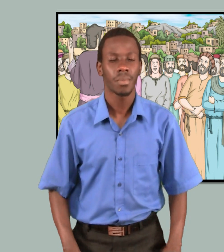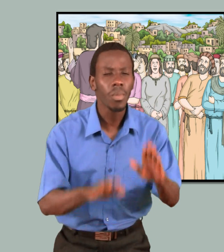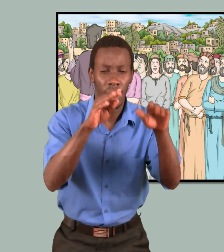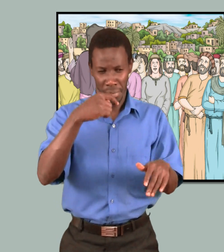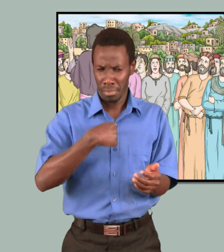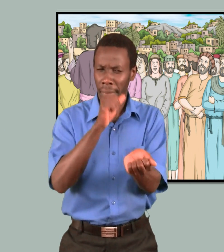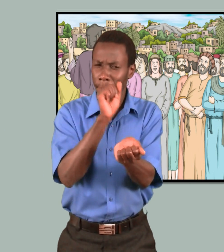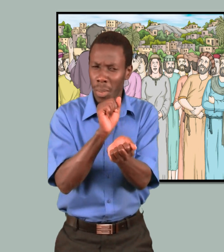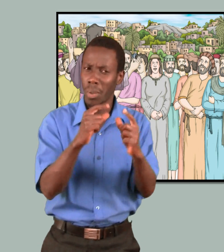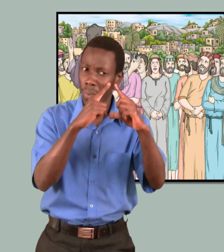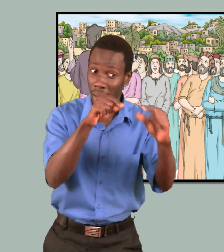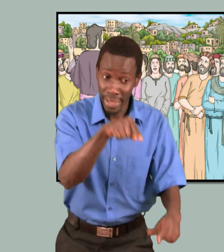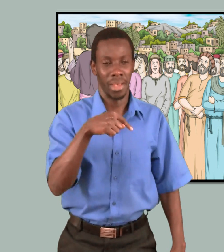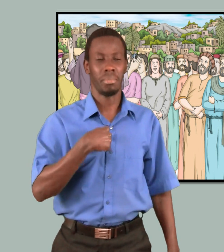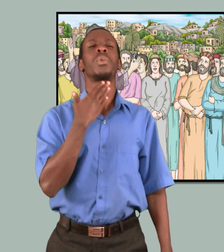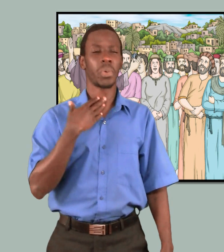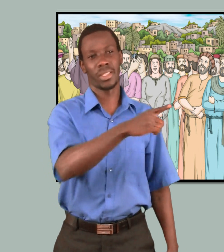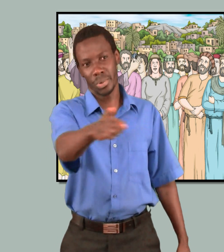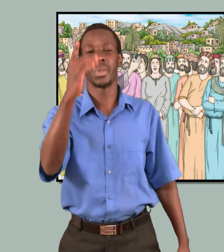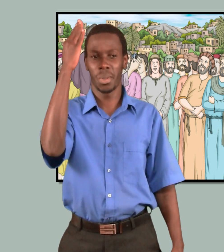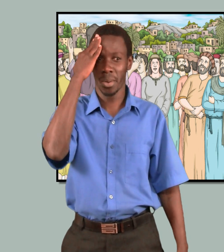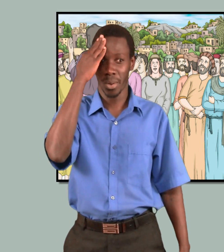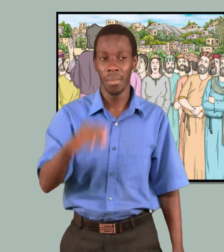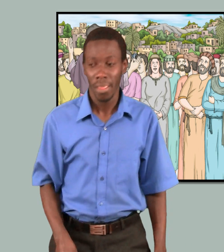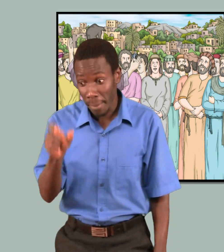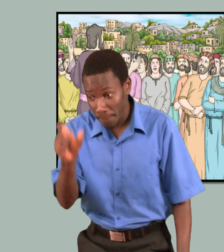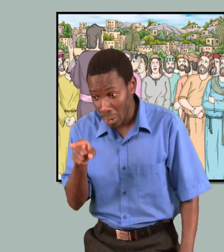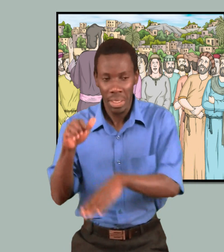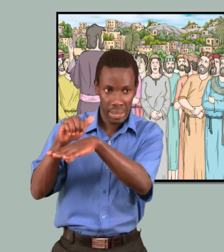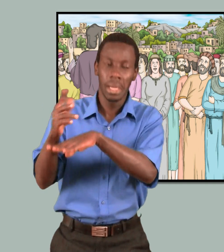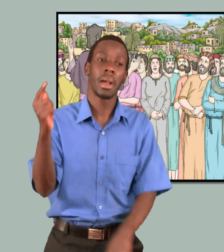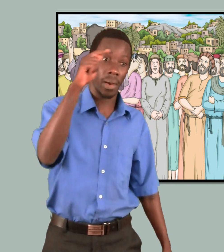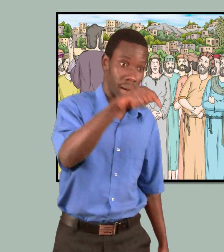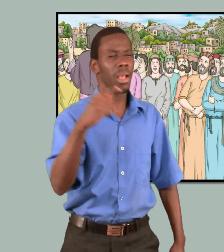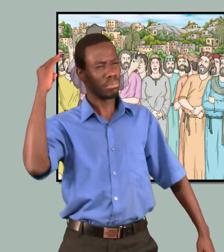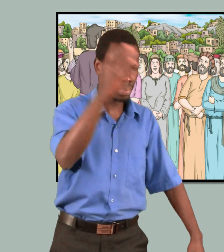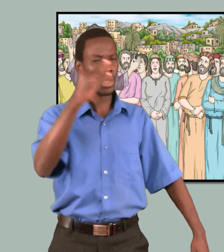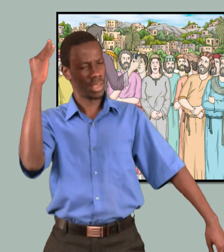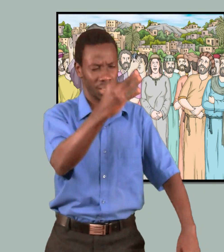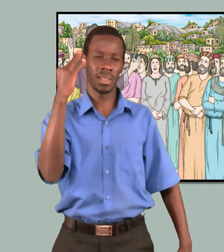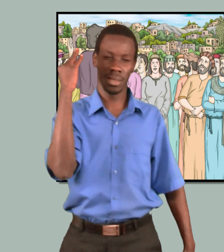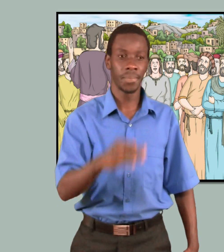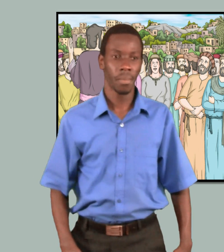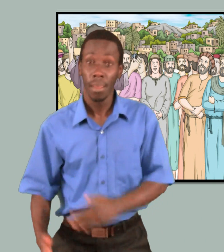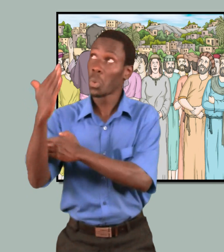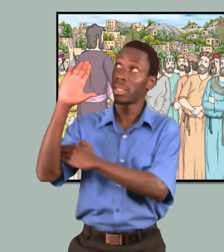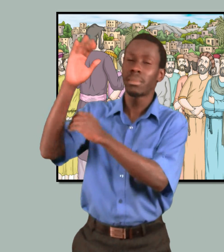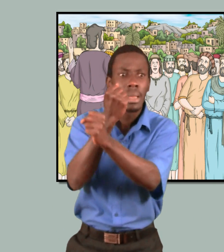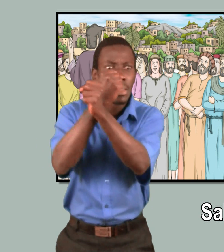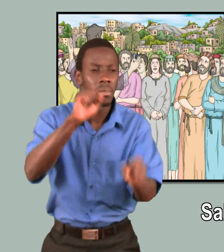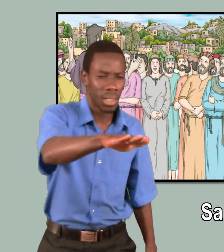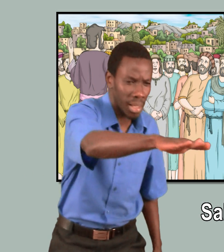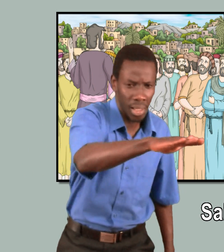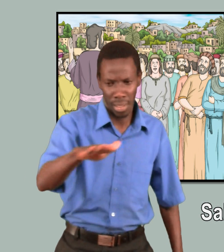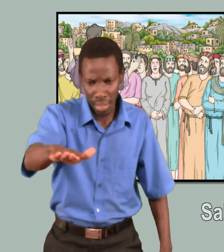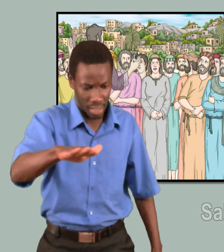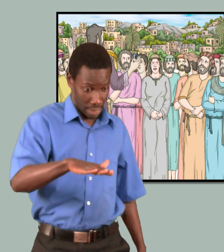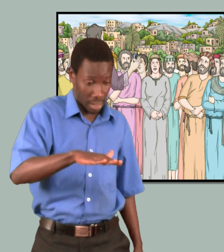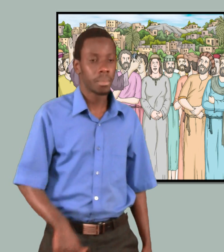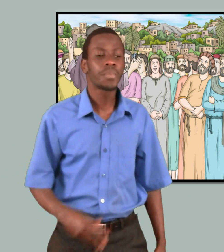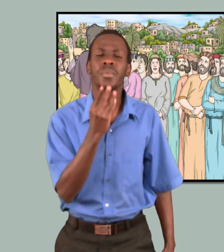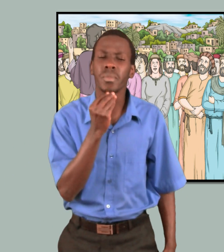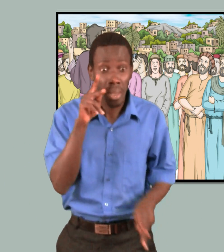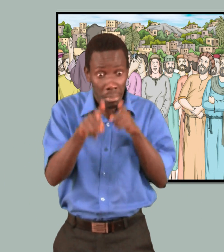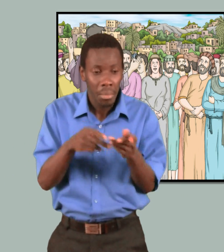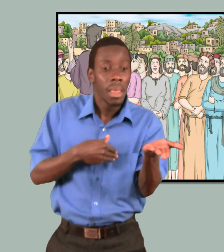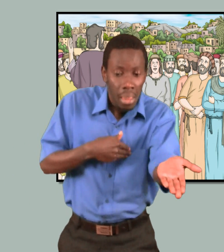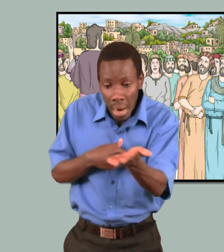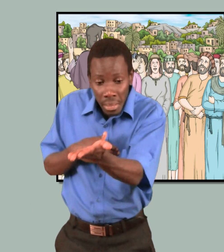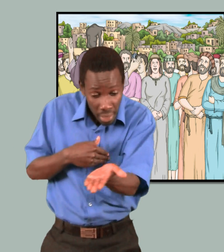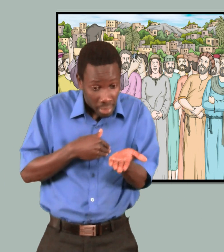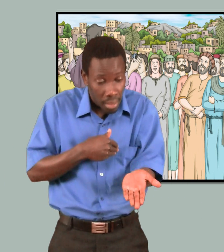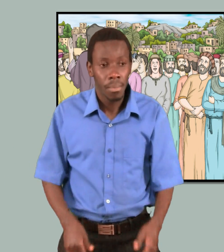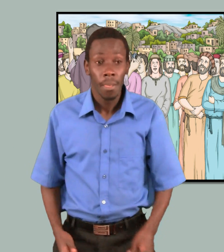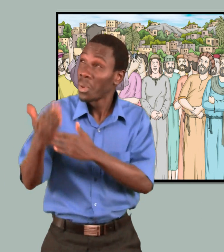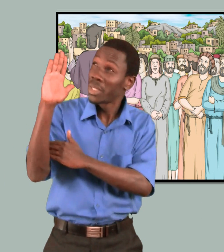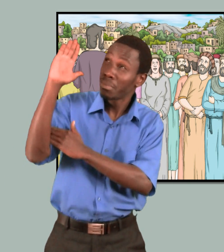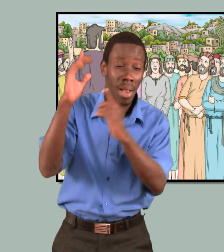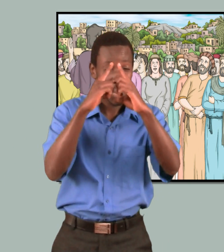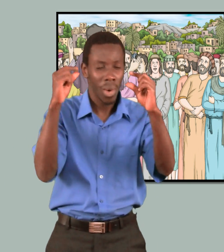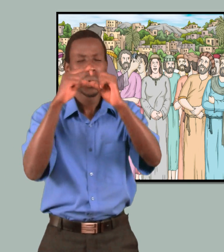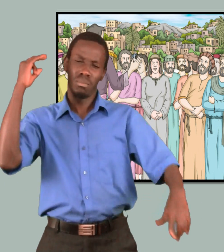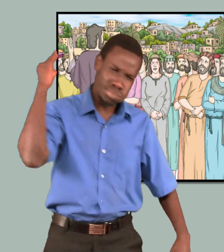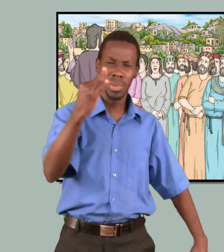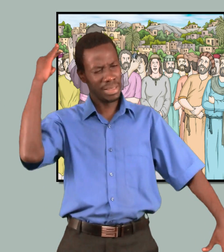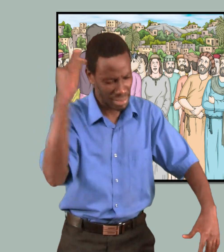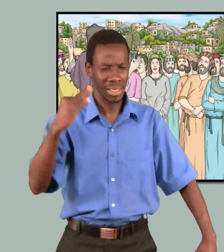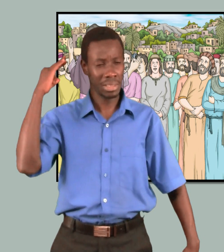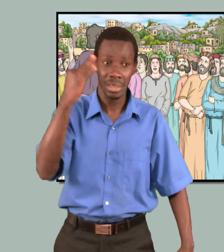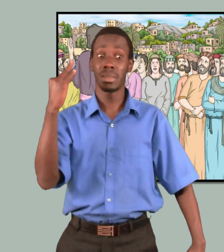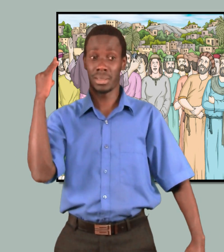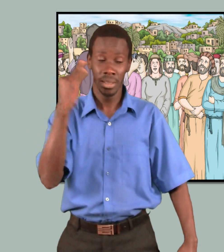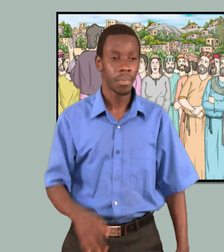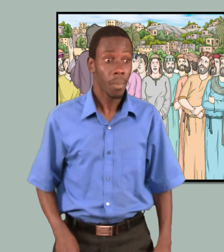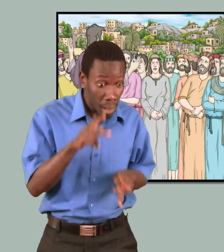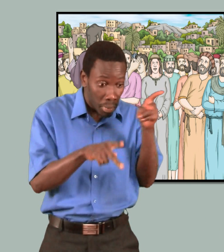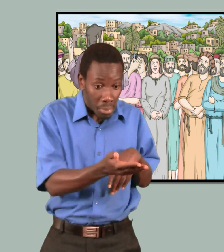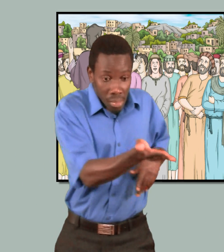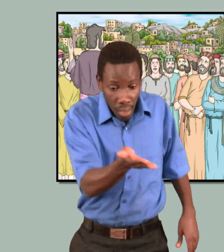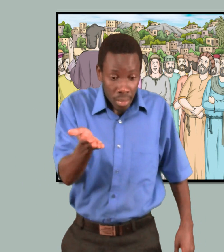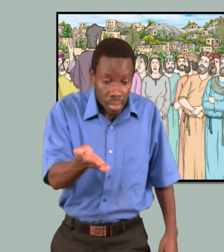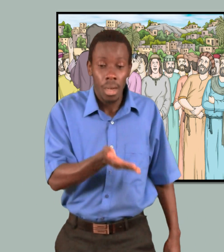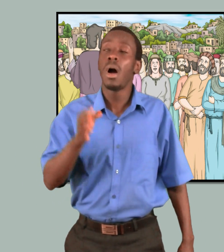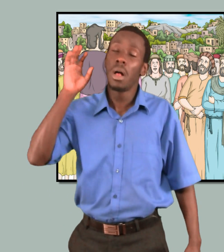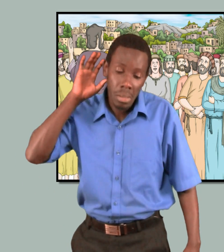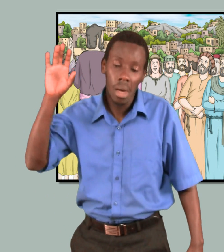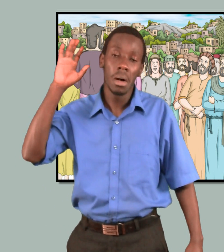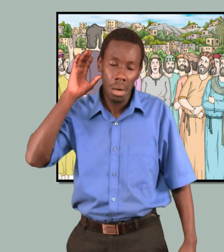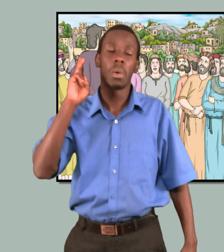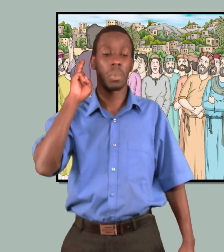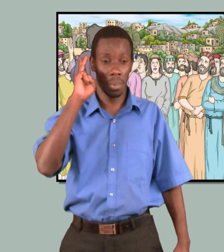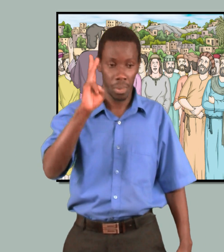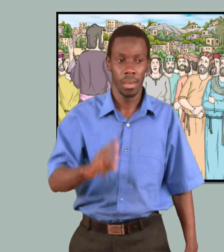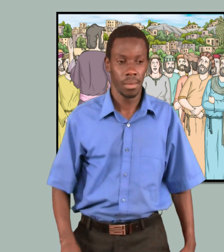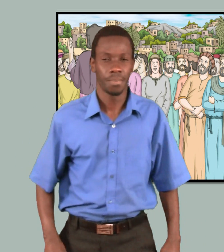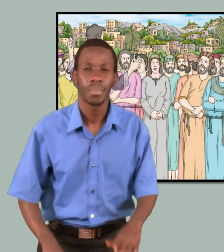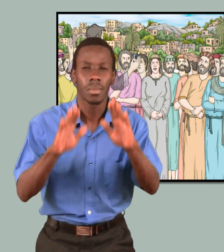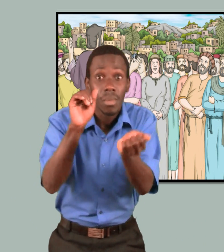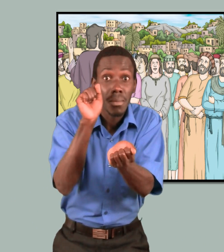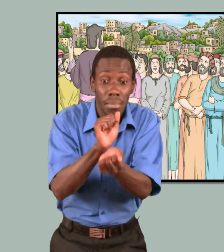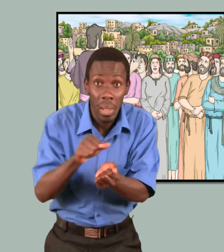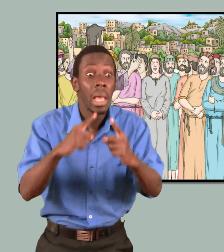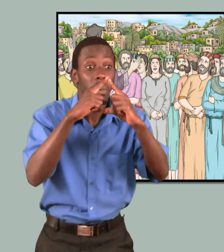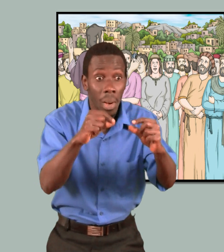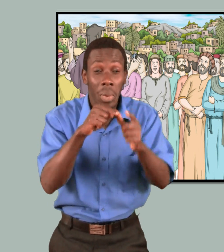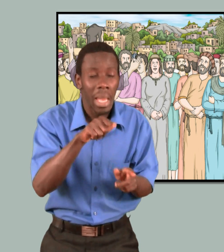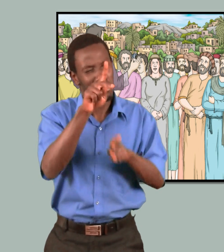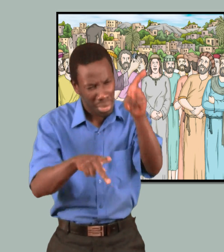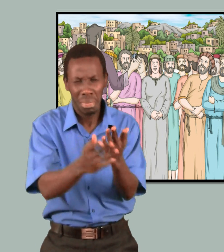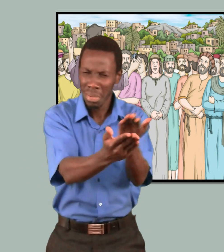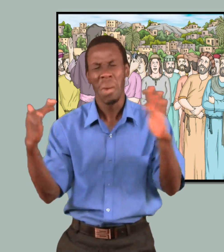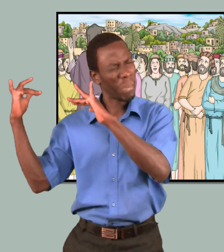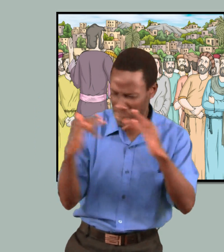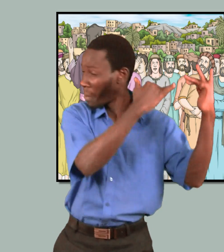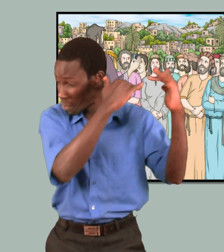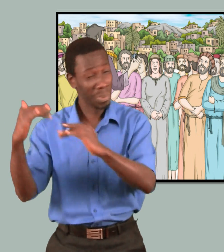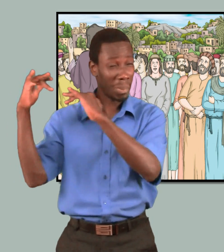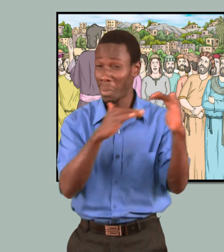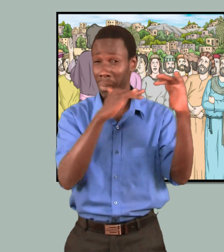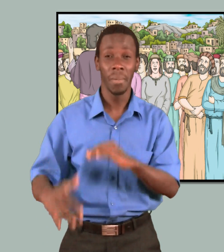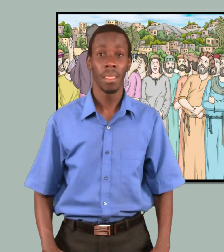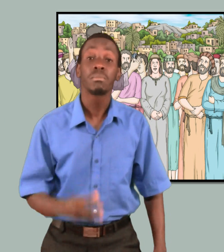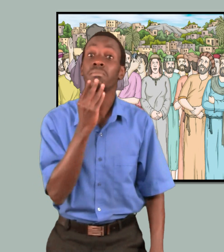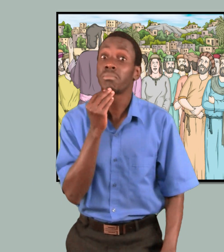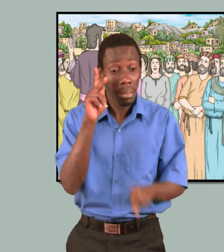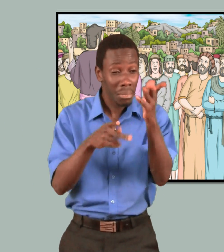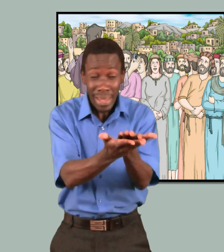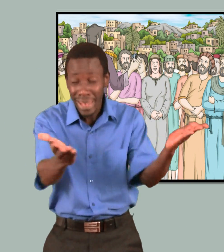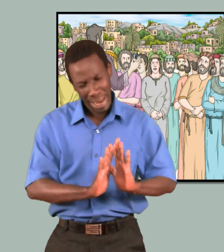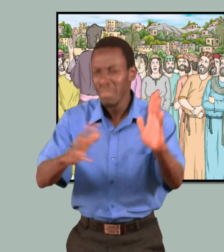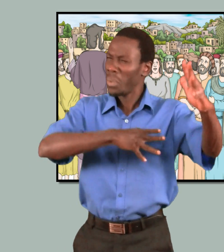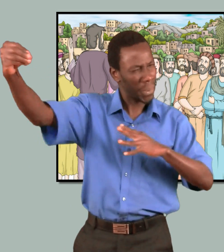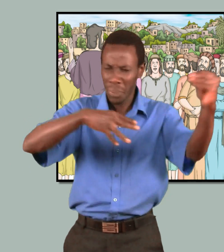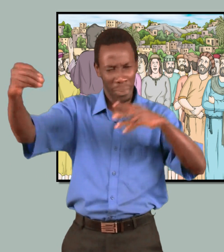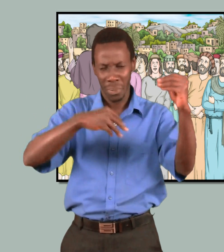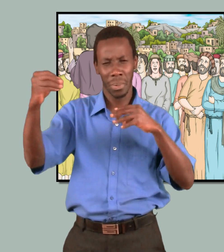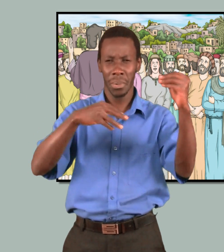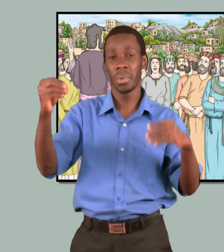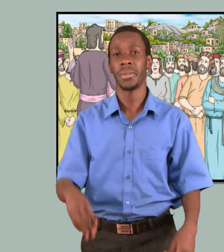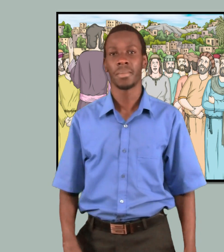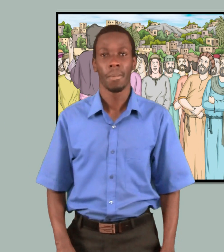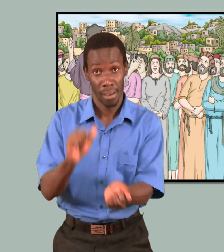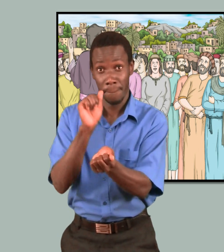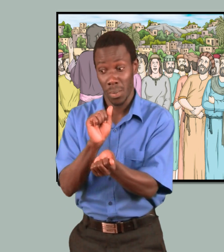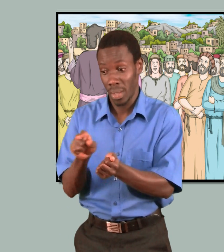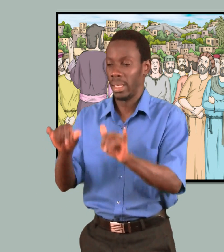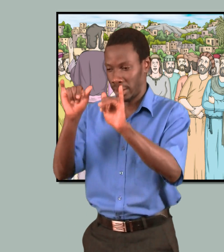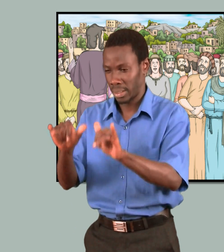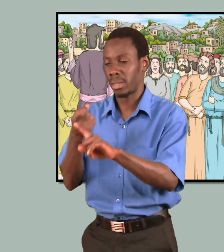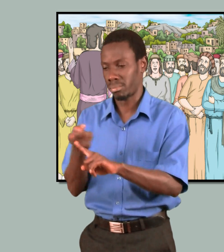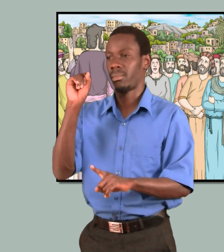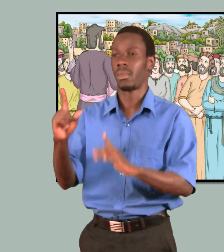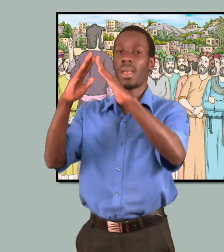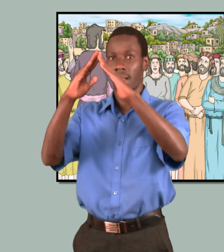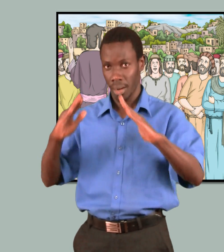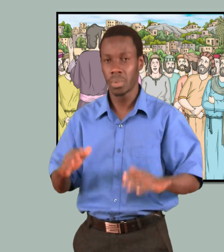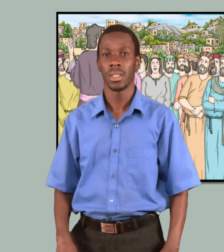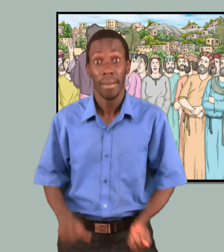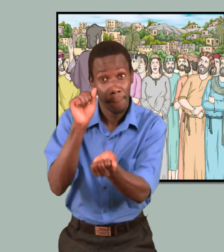Otherwise they might see with their eyes, hear with their ears, understand with their hearts, and turn, and I would heal them.’